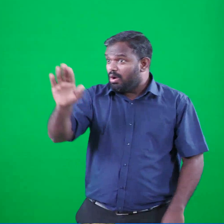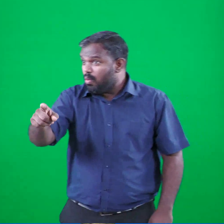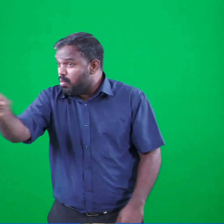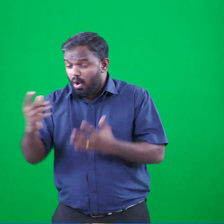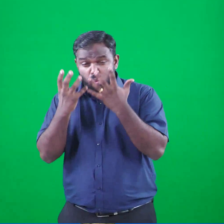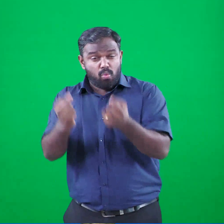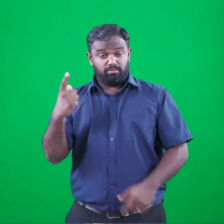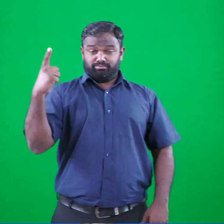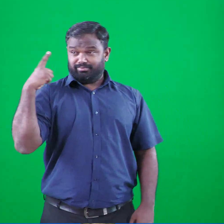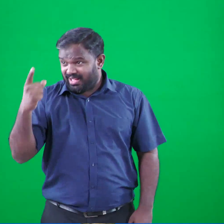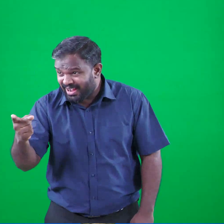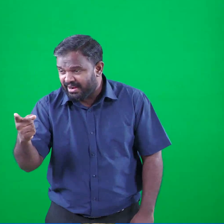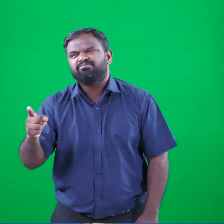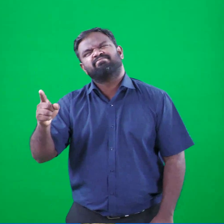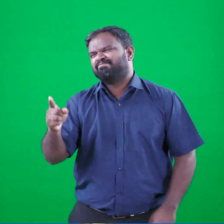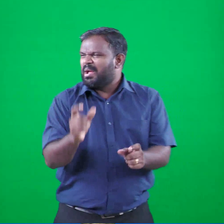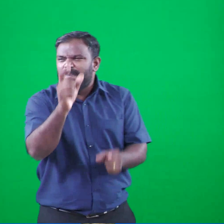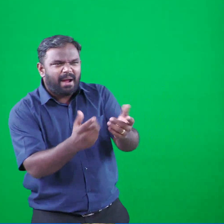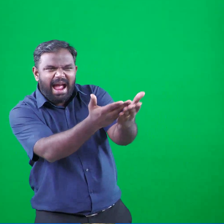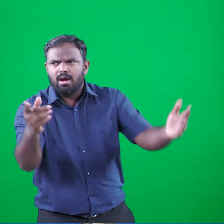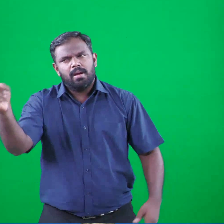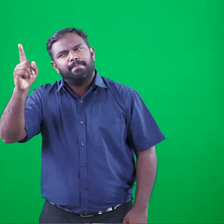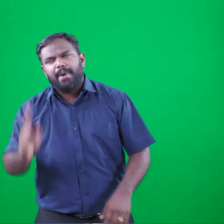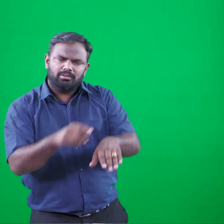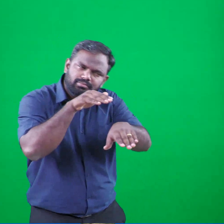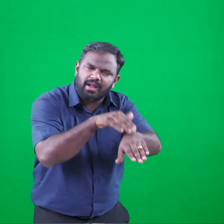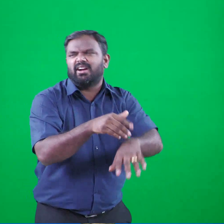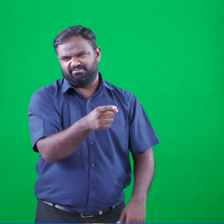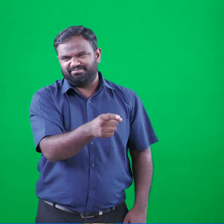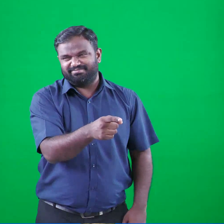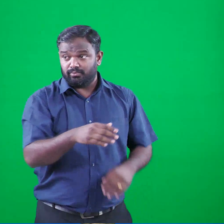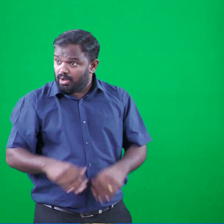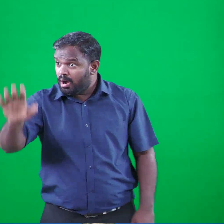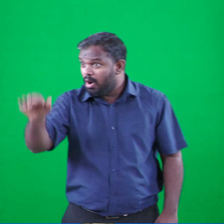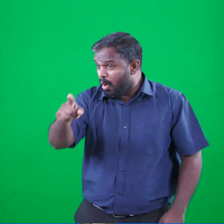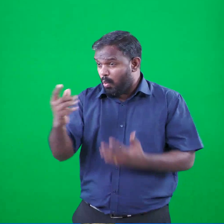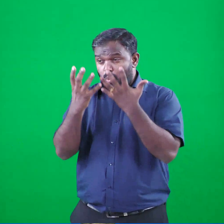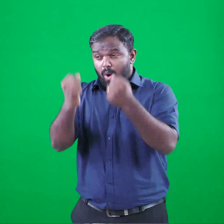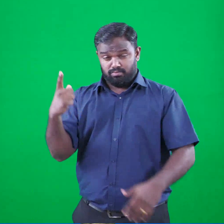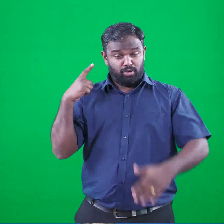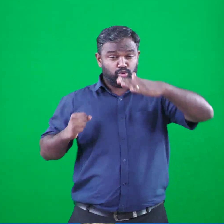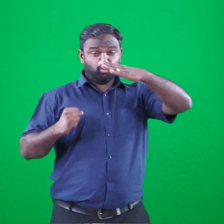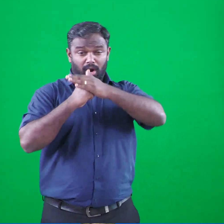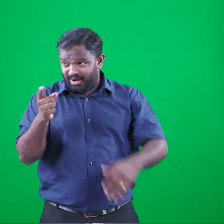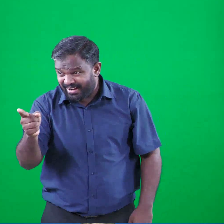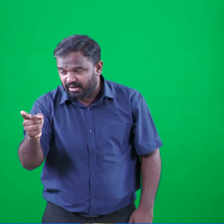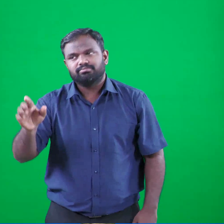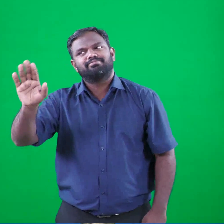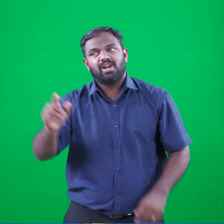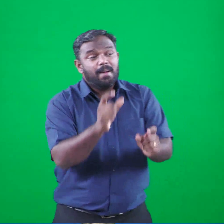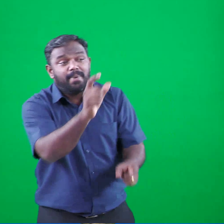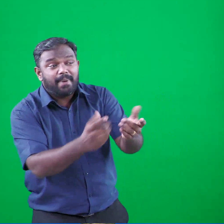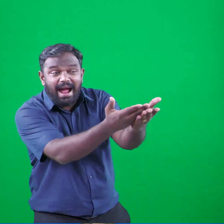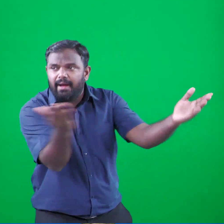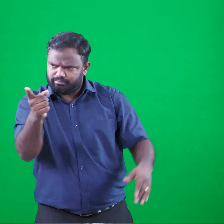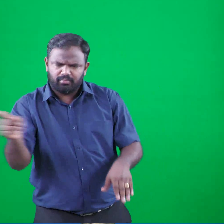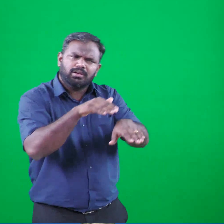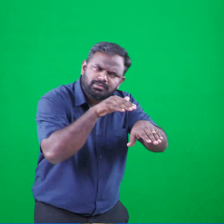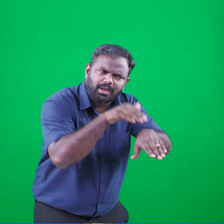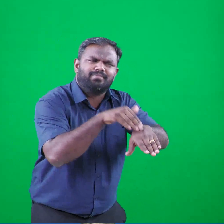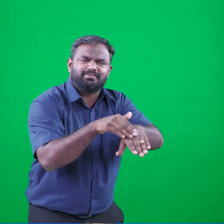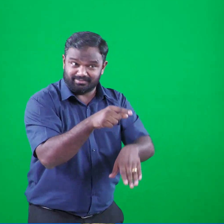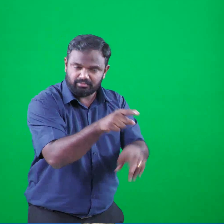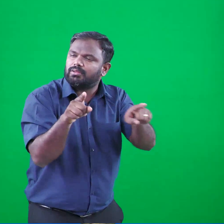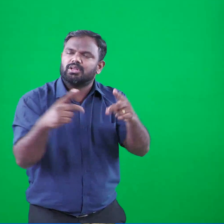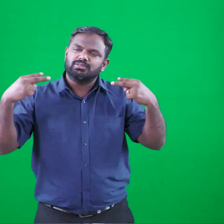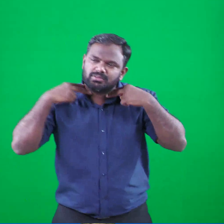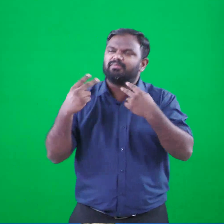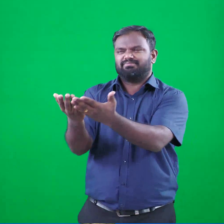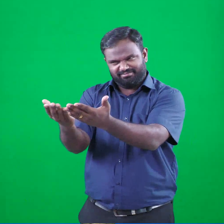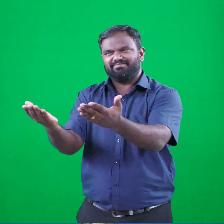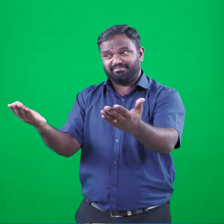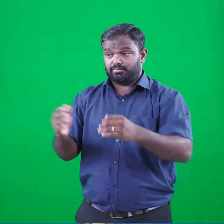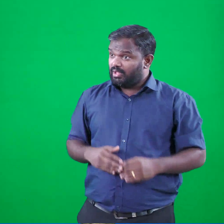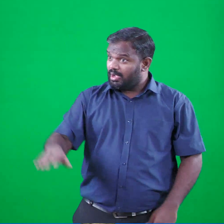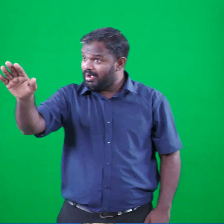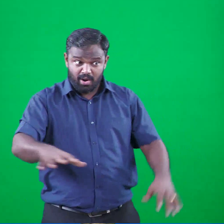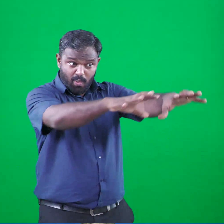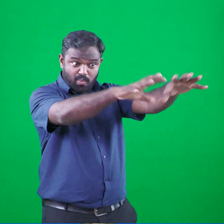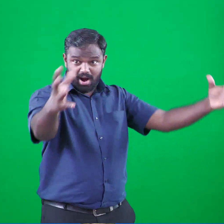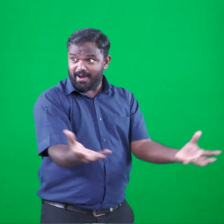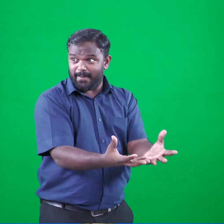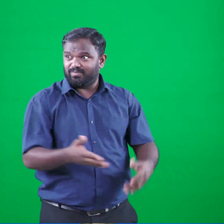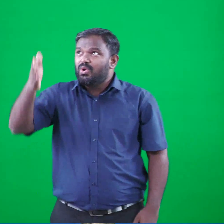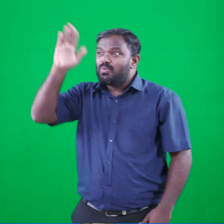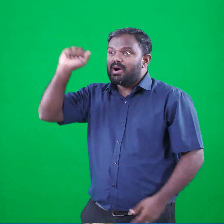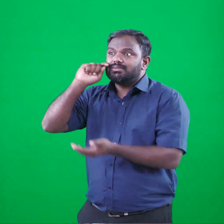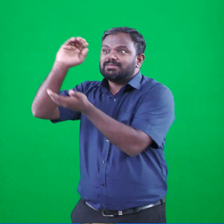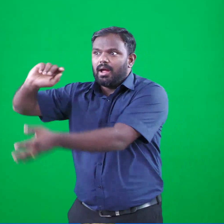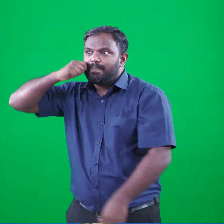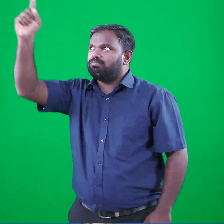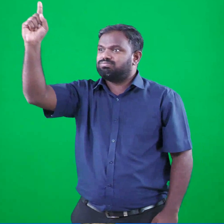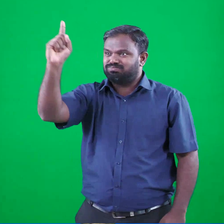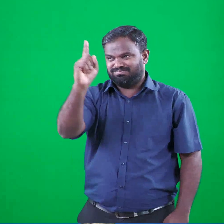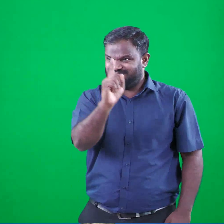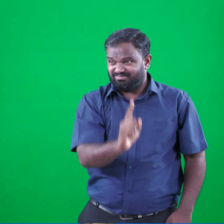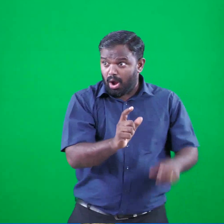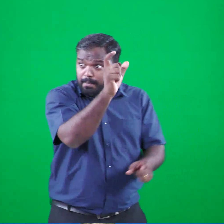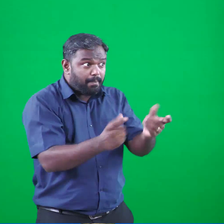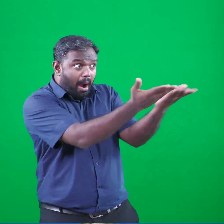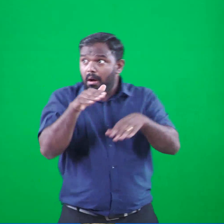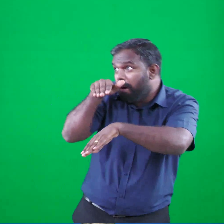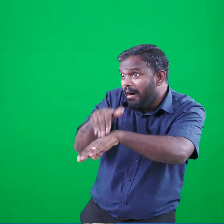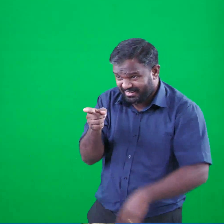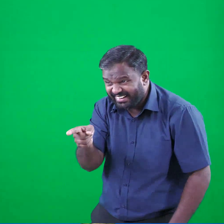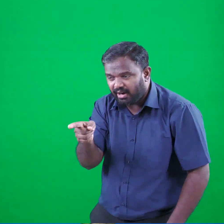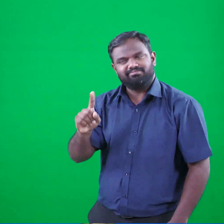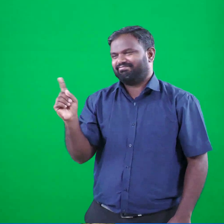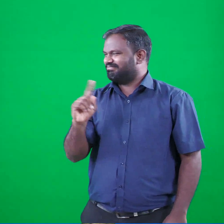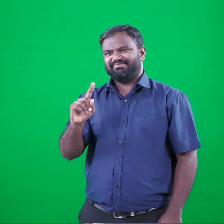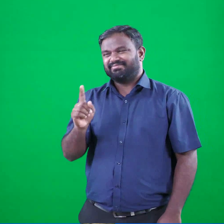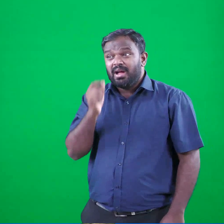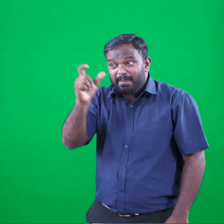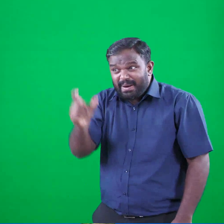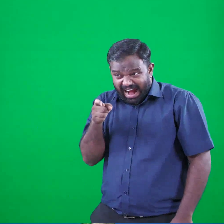Instead, whoever wants to become great among you must be your servant, and whoever wants to be first must be the slave of all.